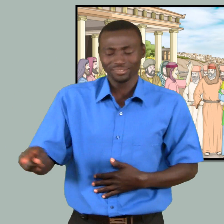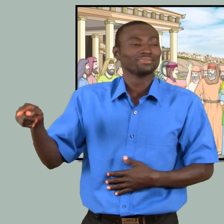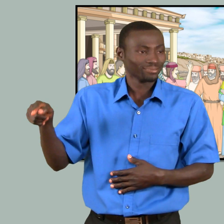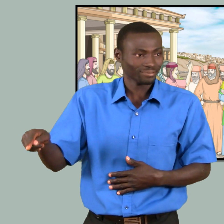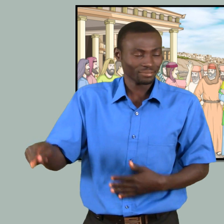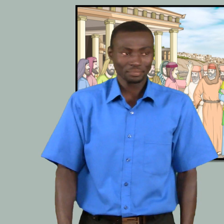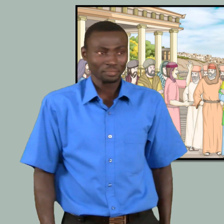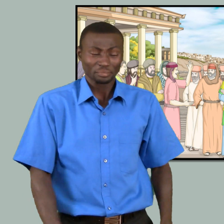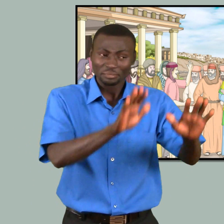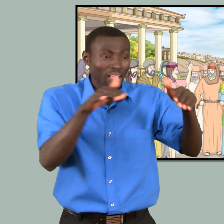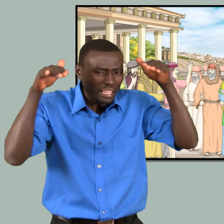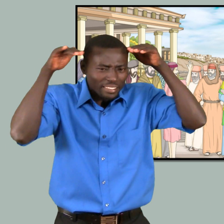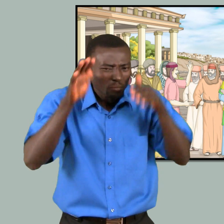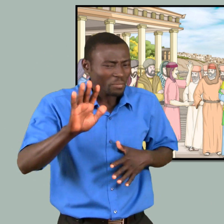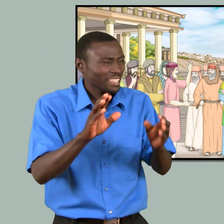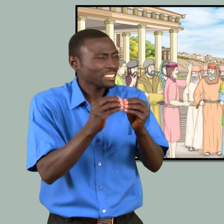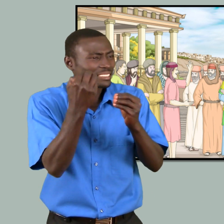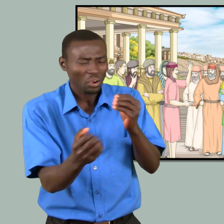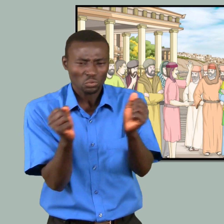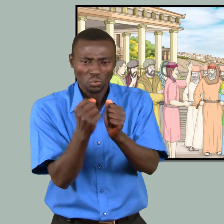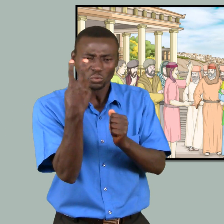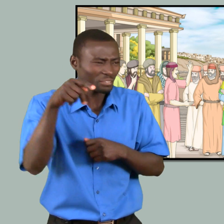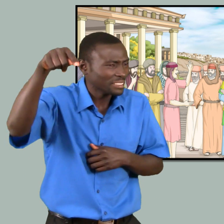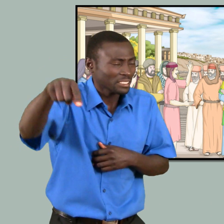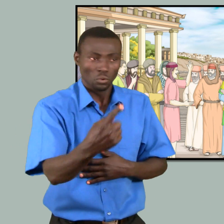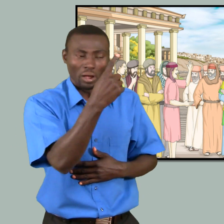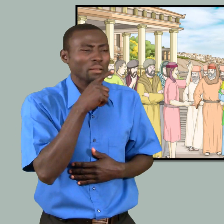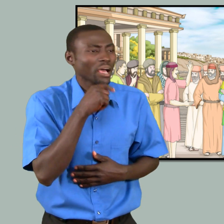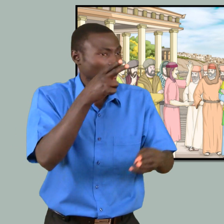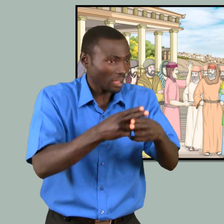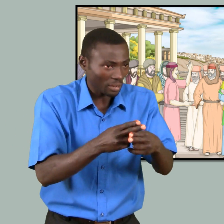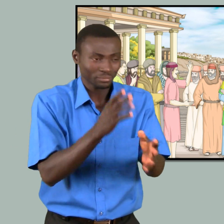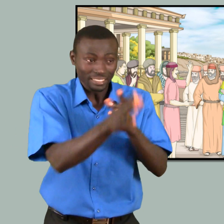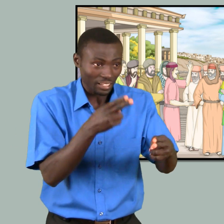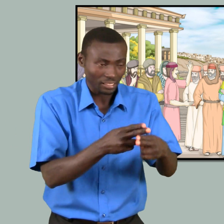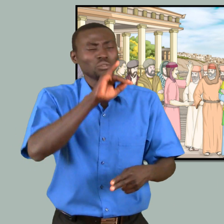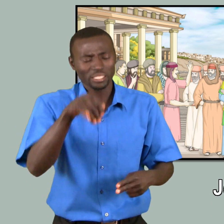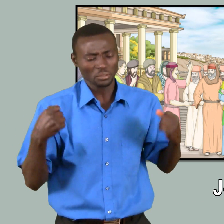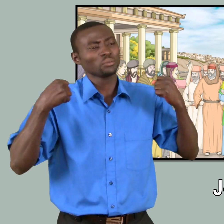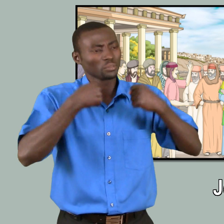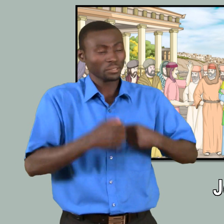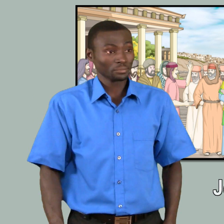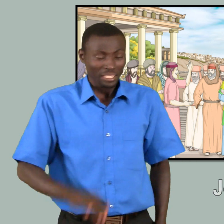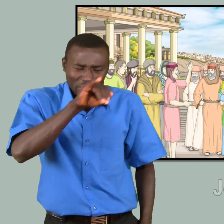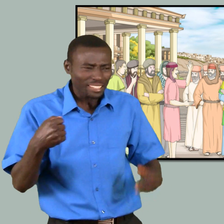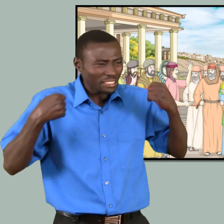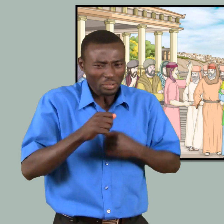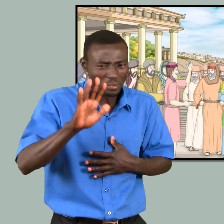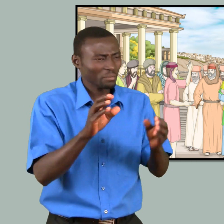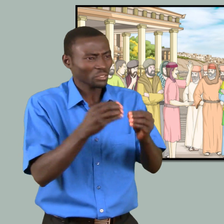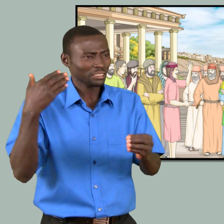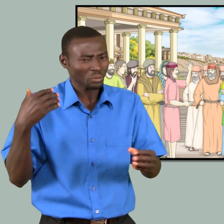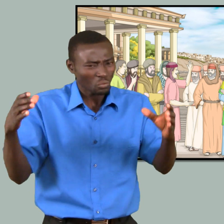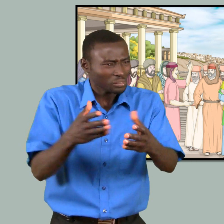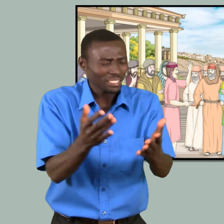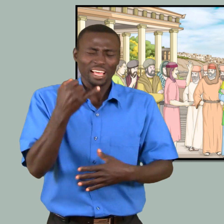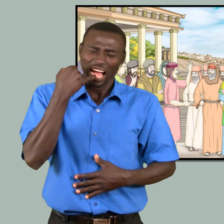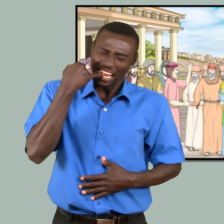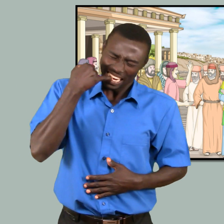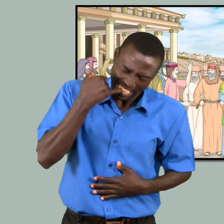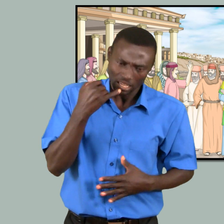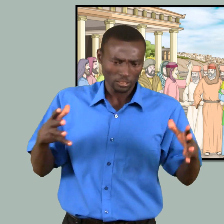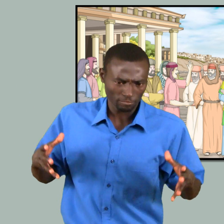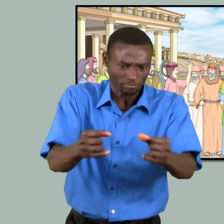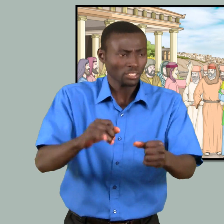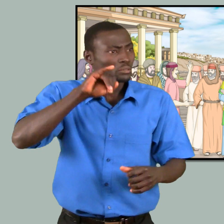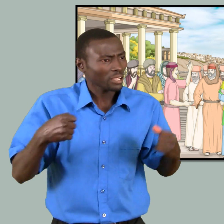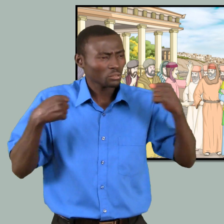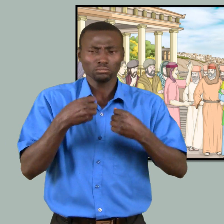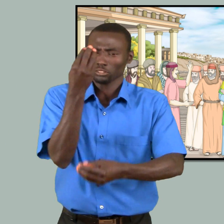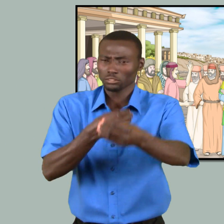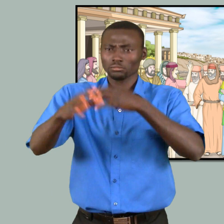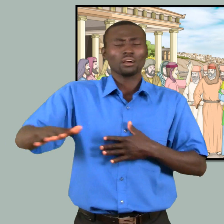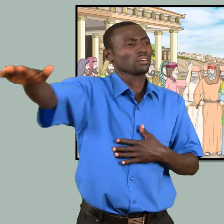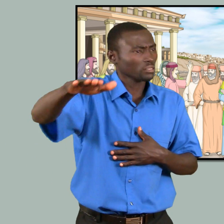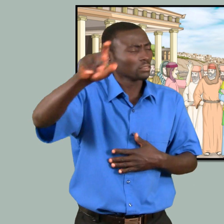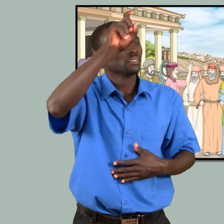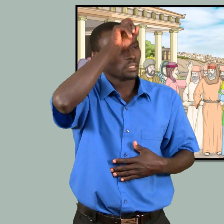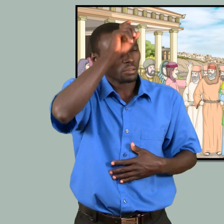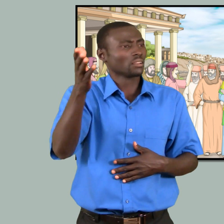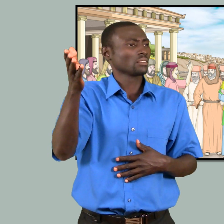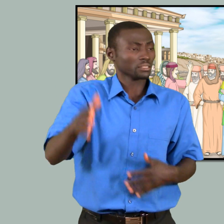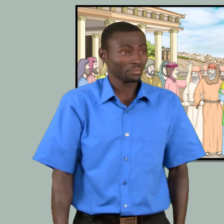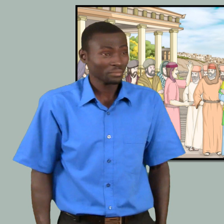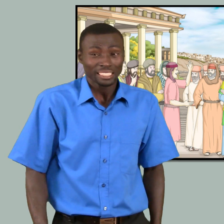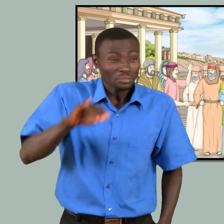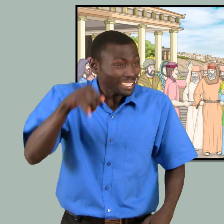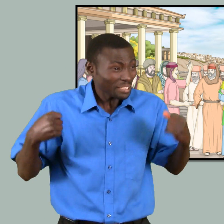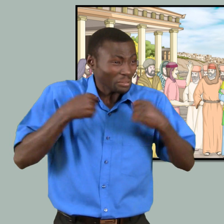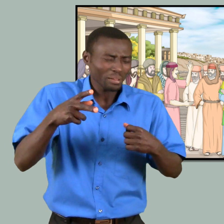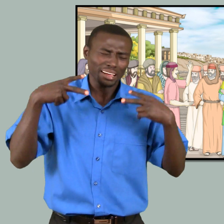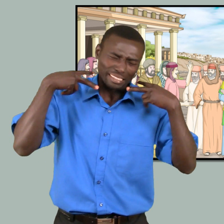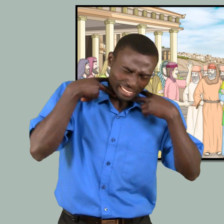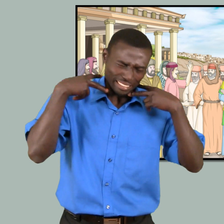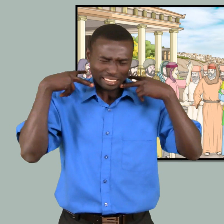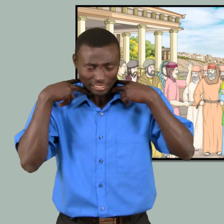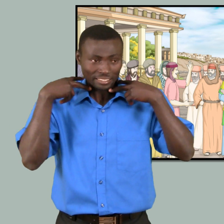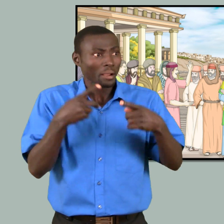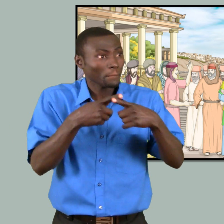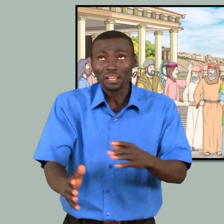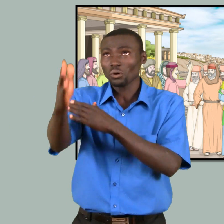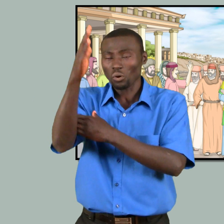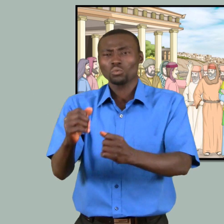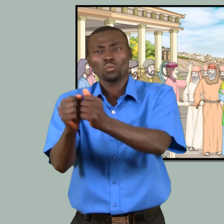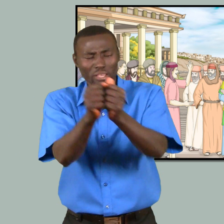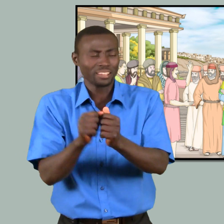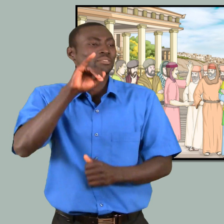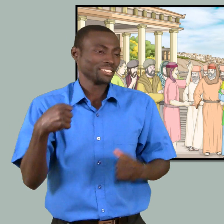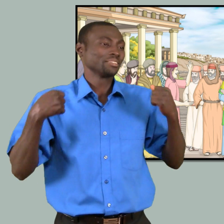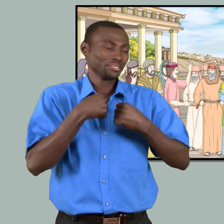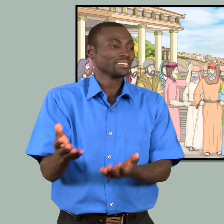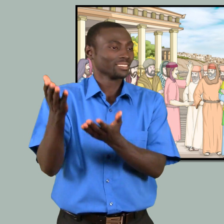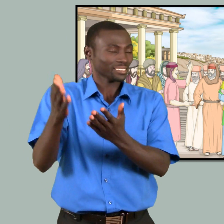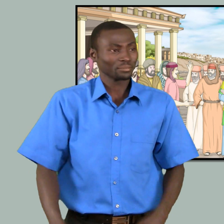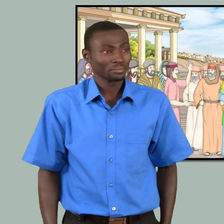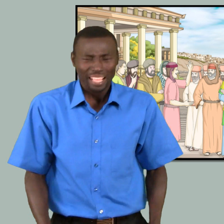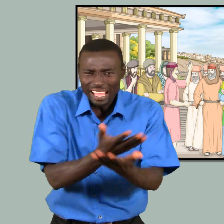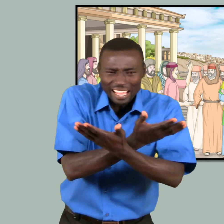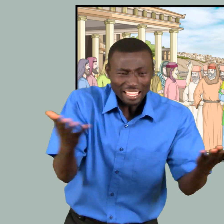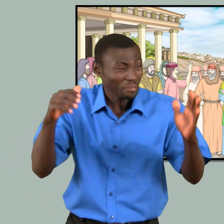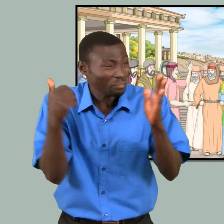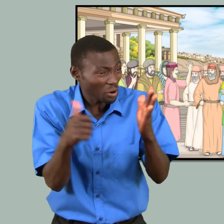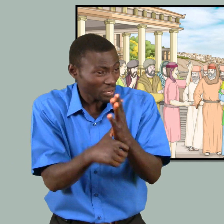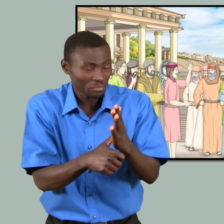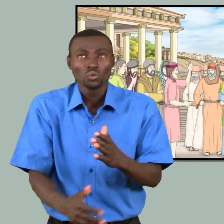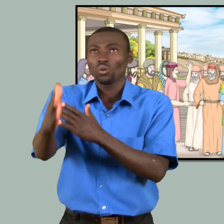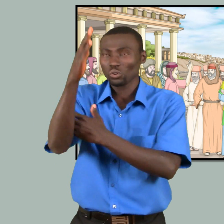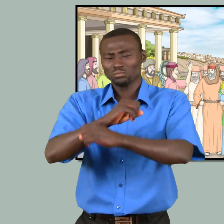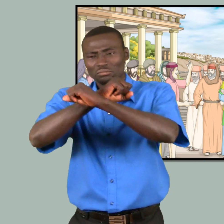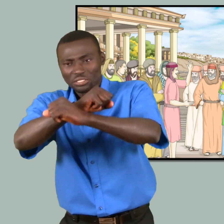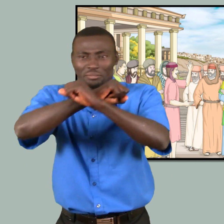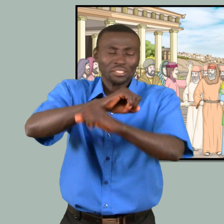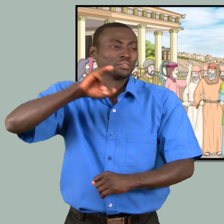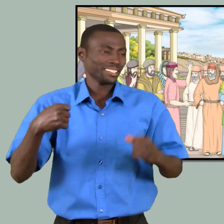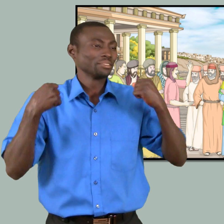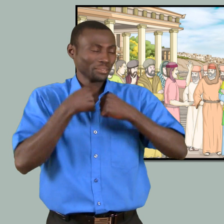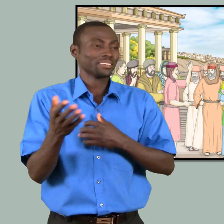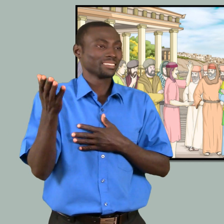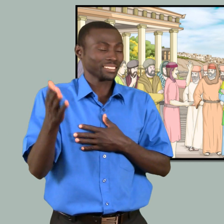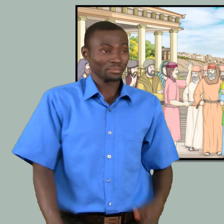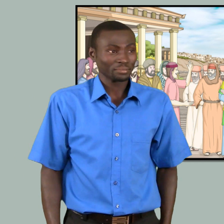But God was with him and rescued him from all his troubles.